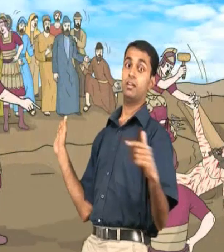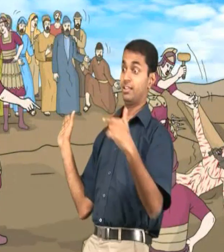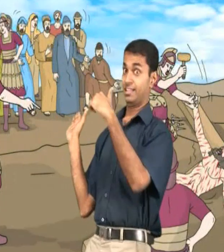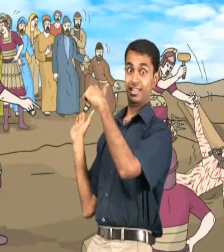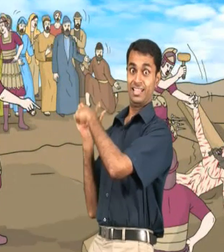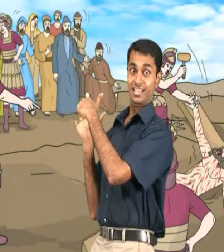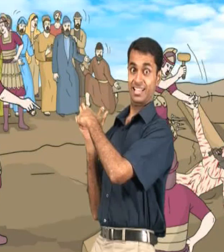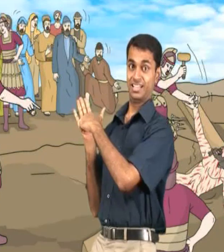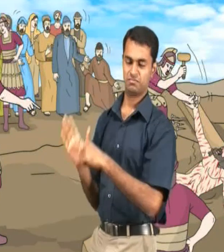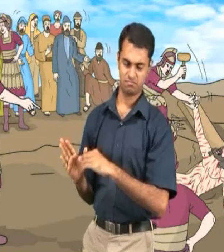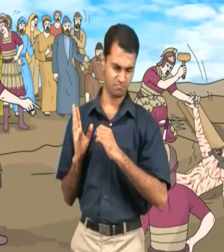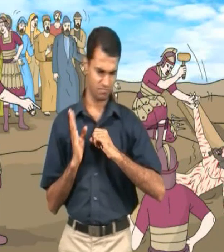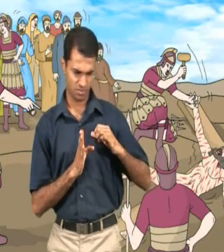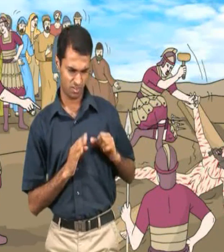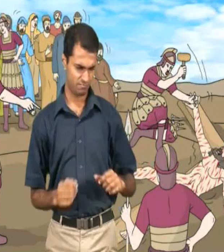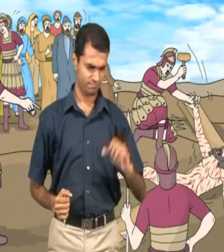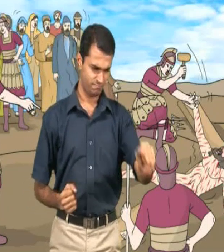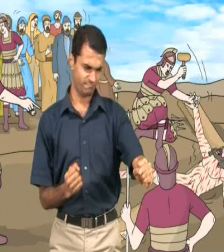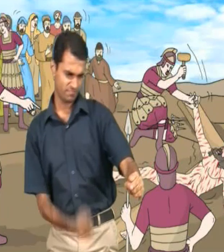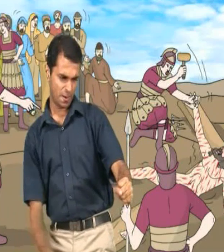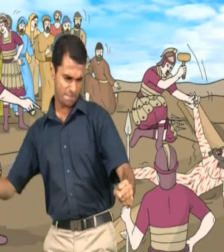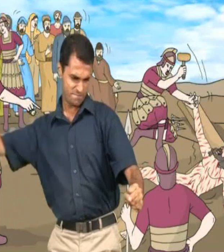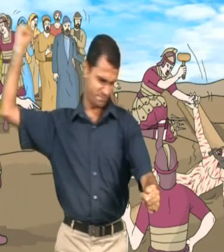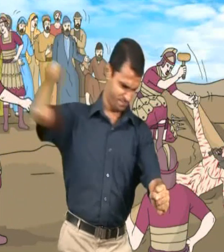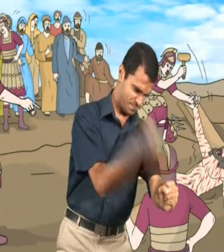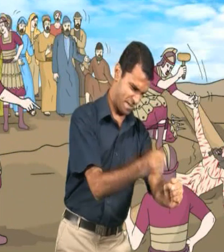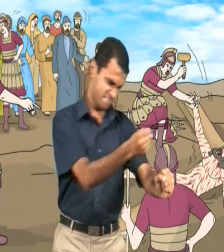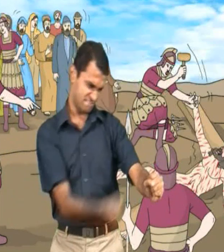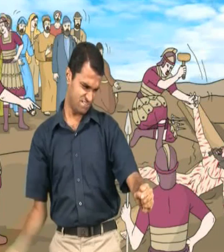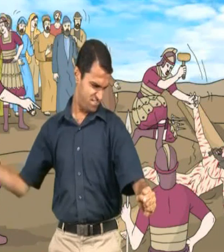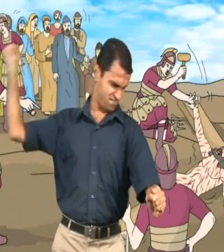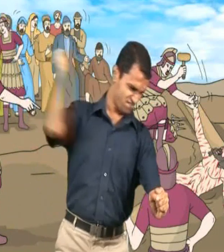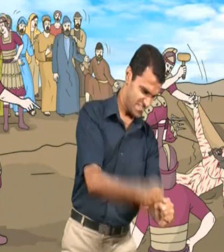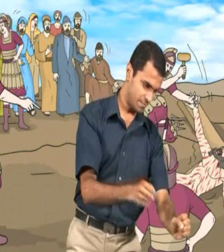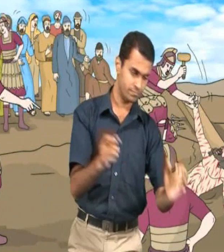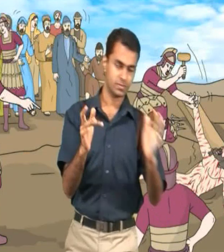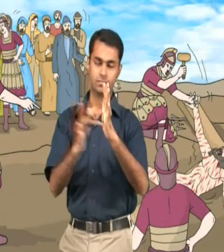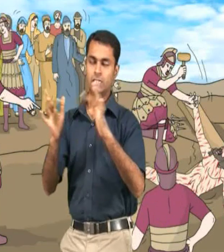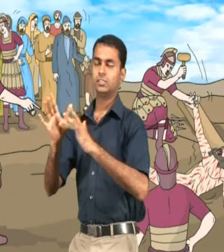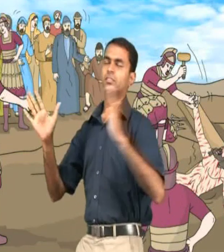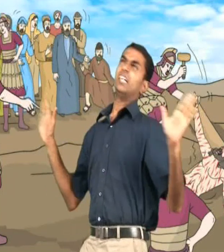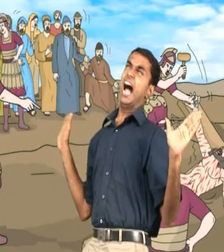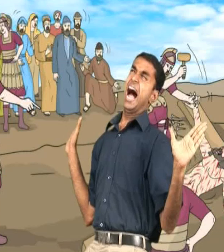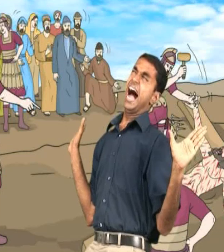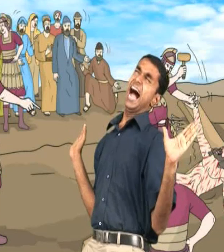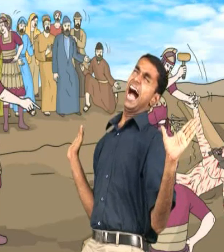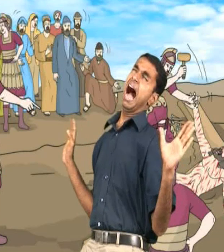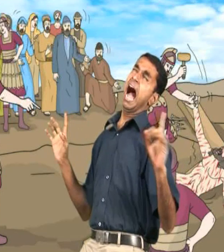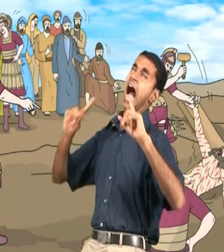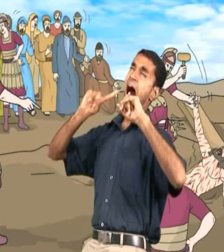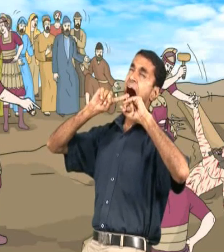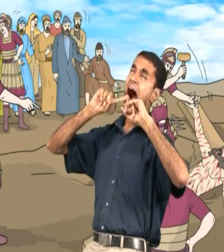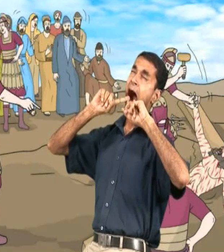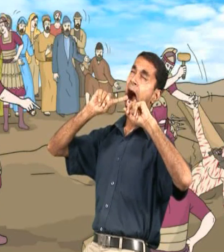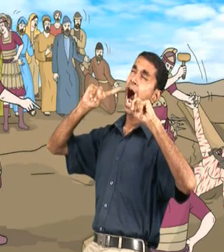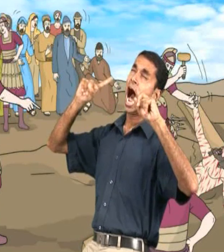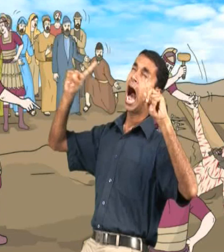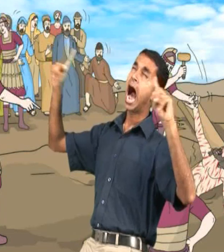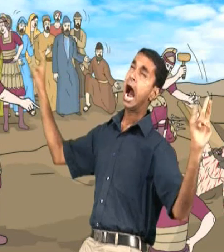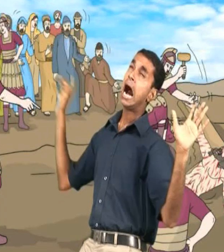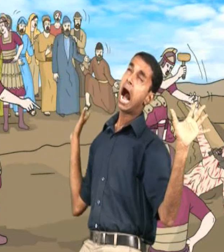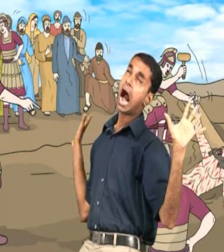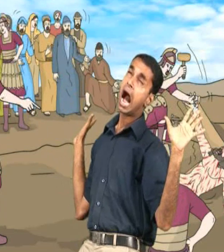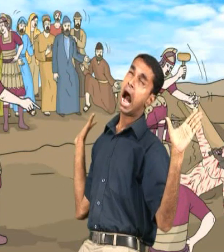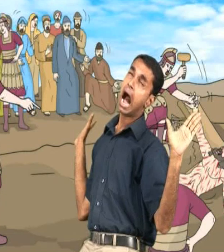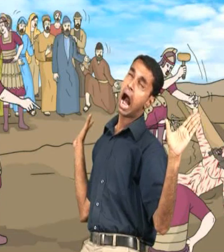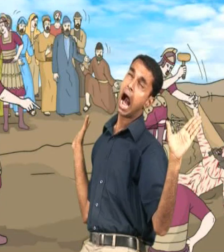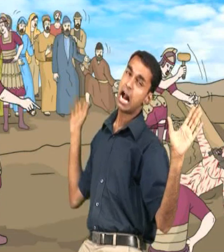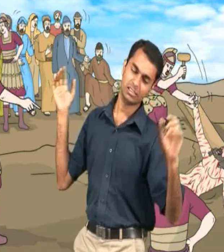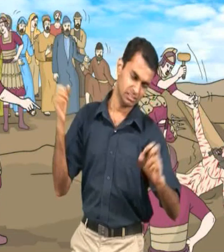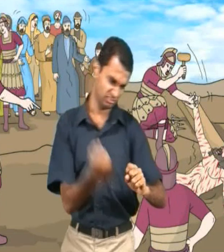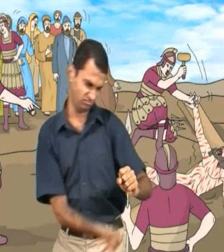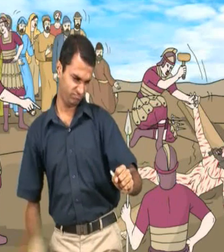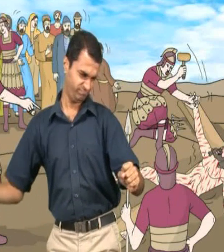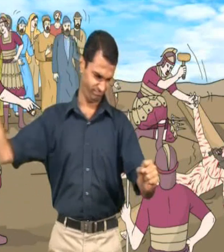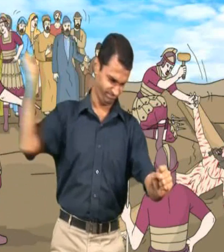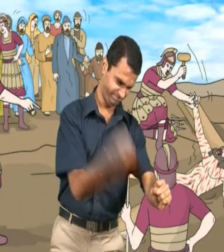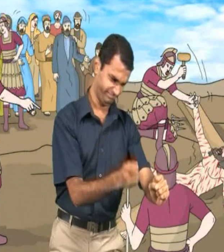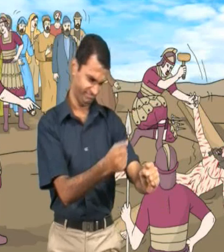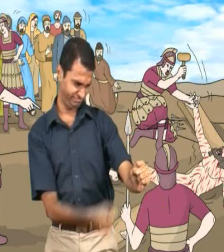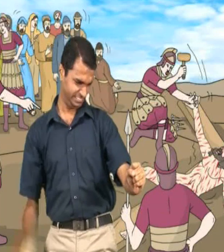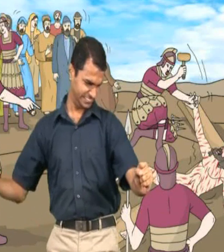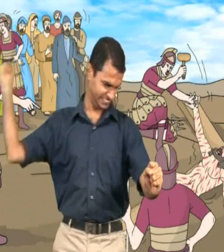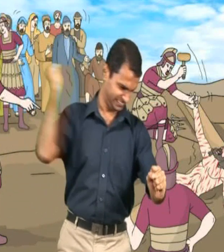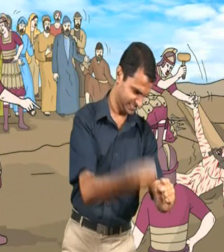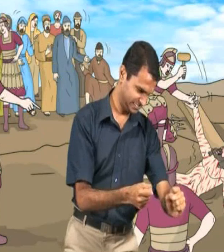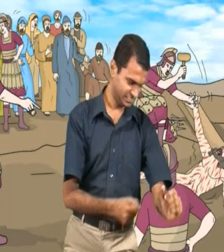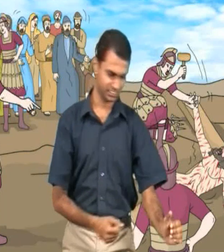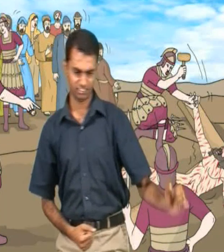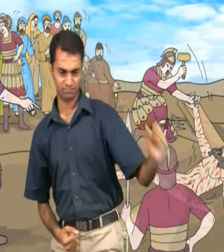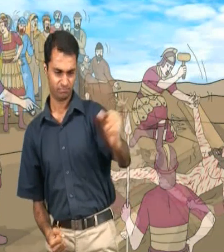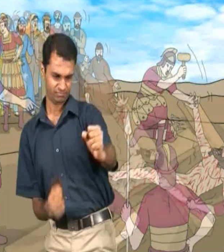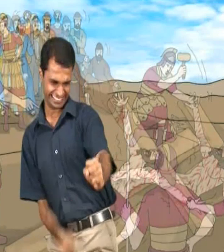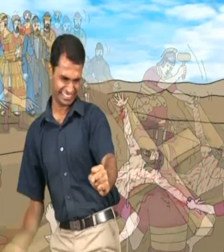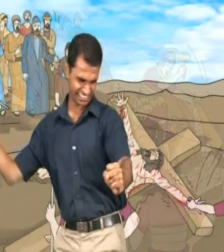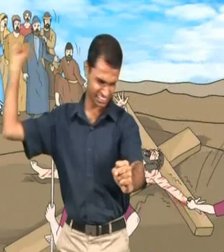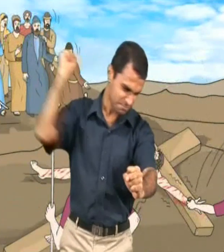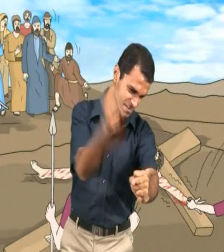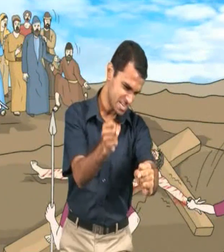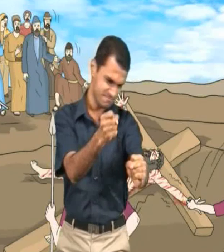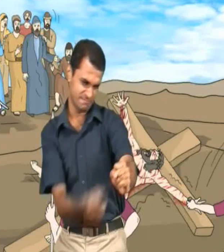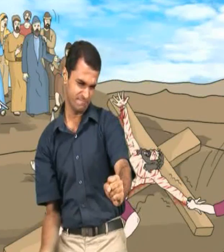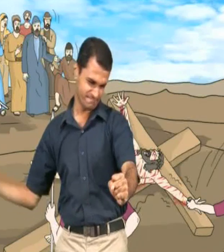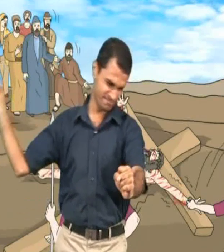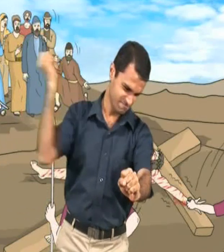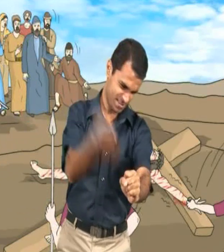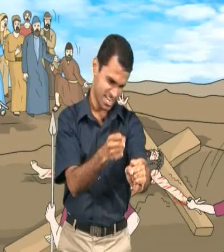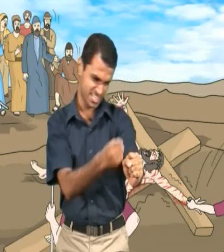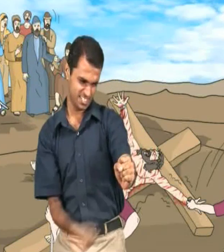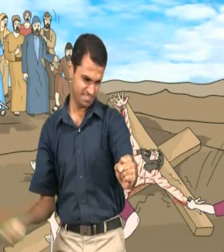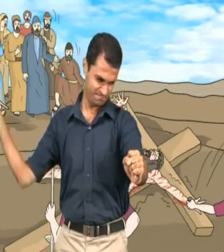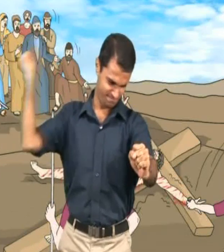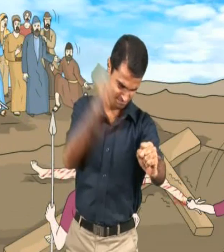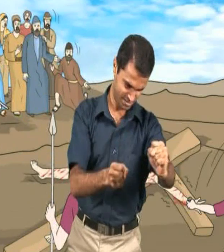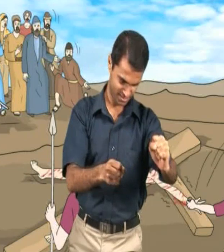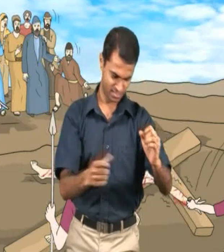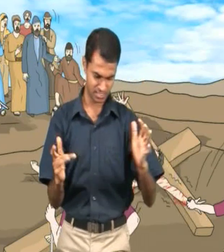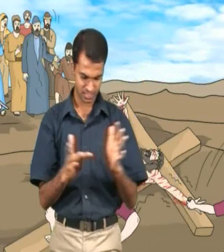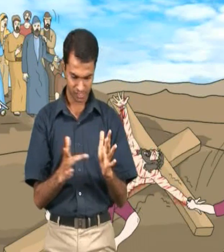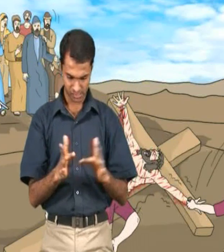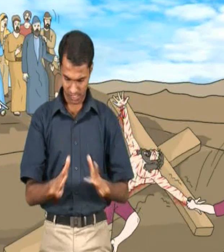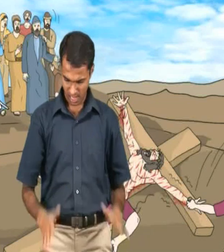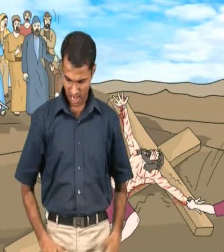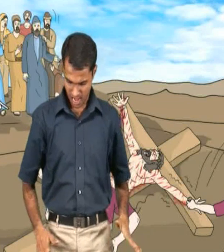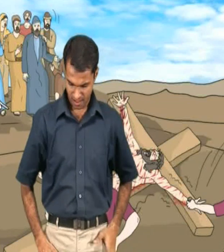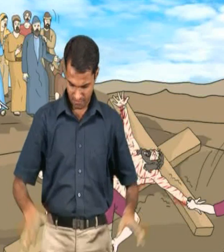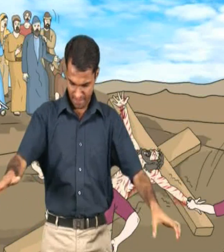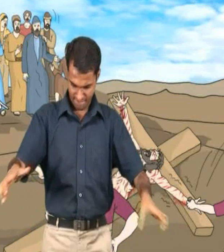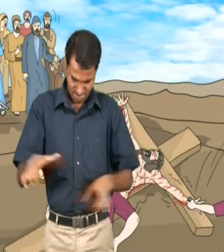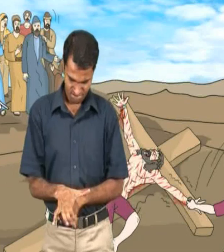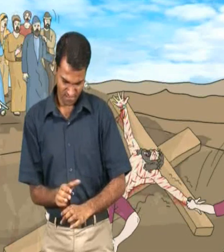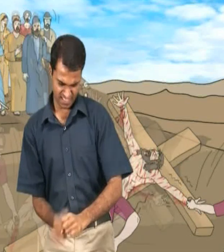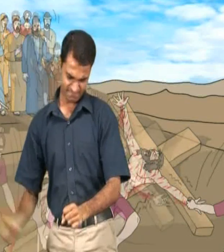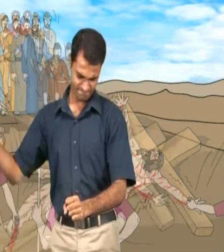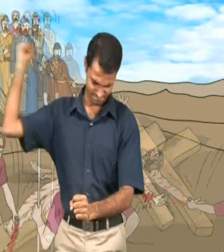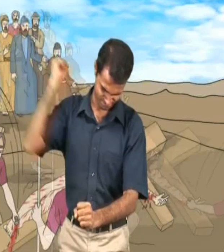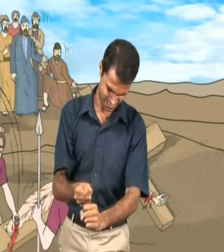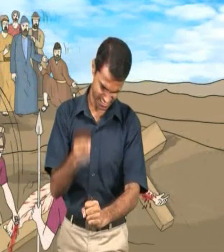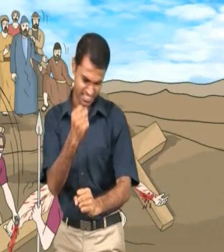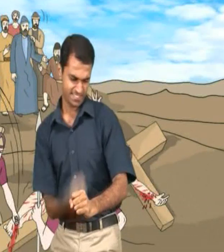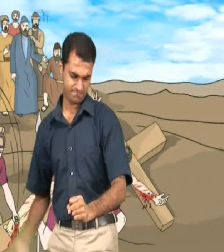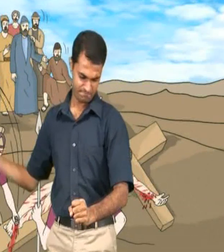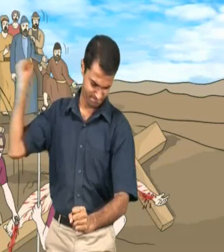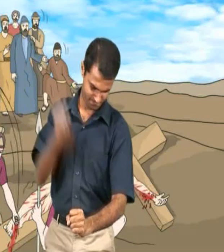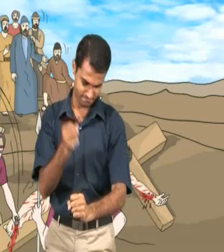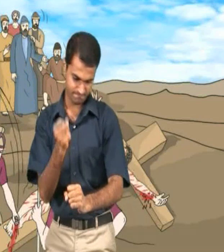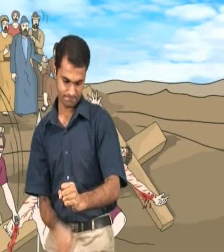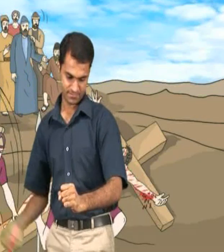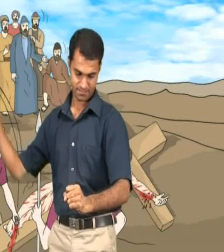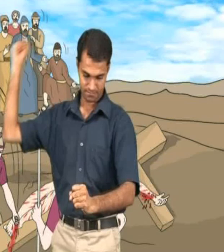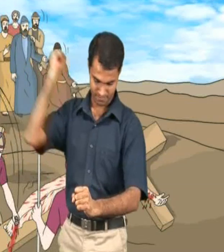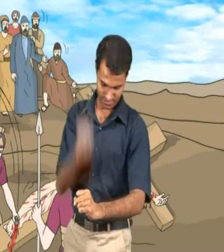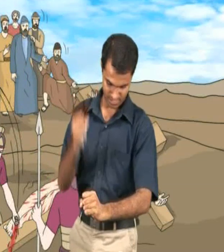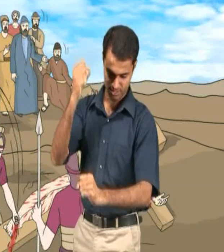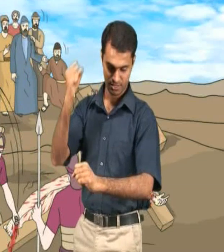When they had crucified Him, they divided up His garments by casting lots.